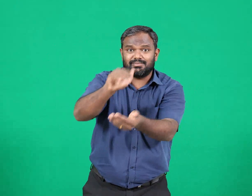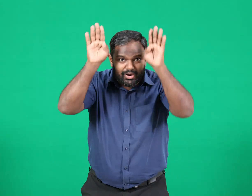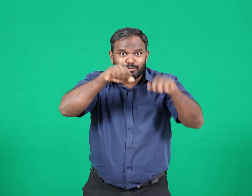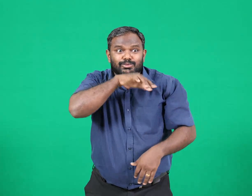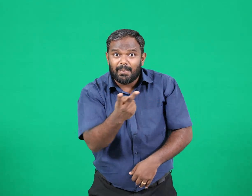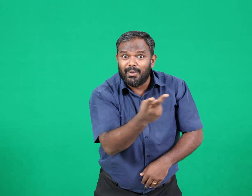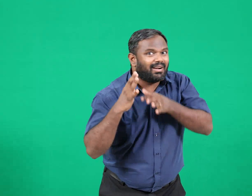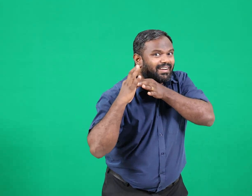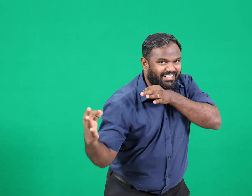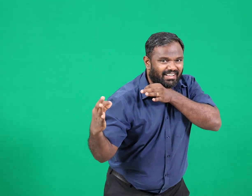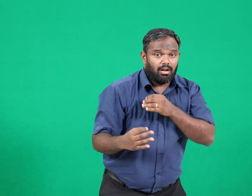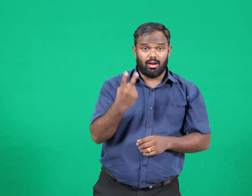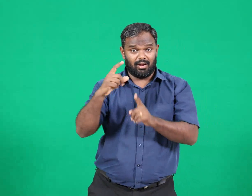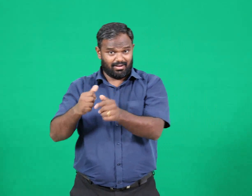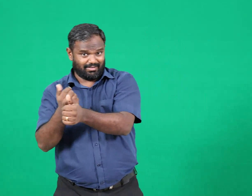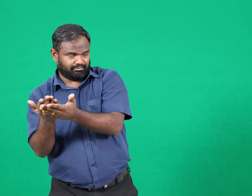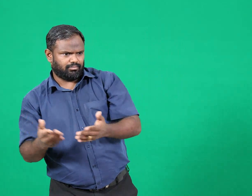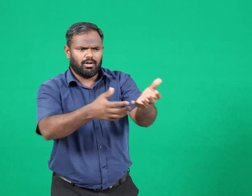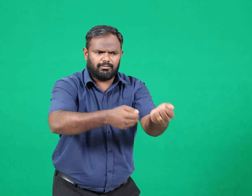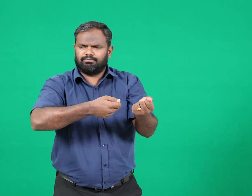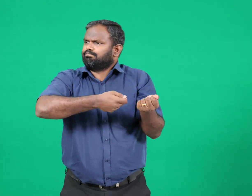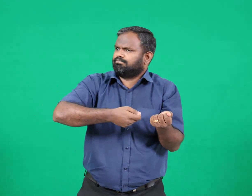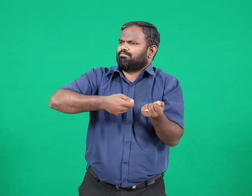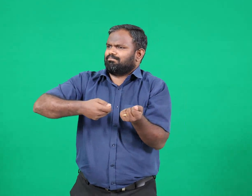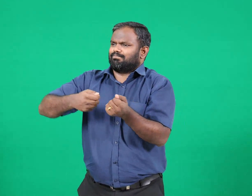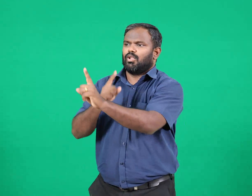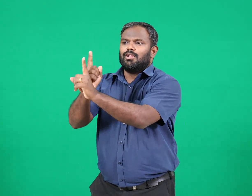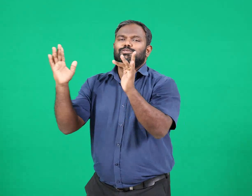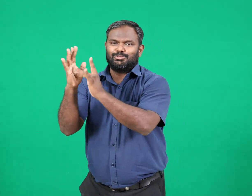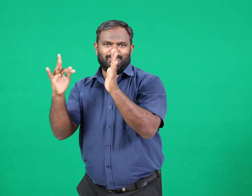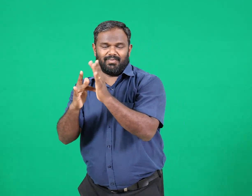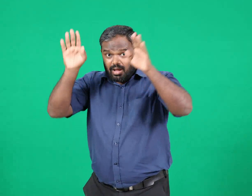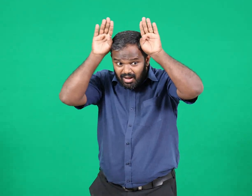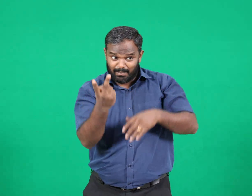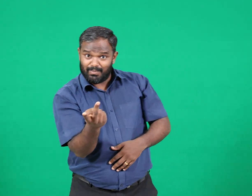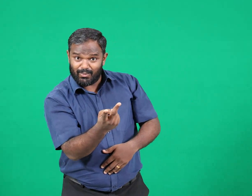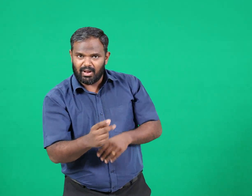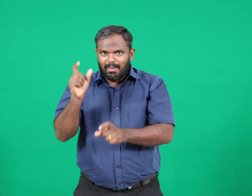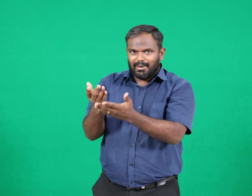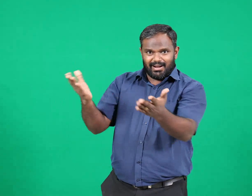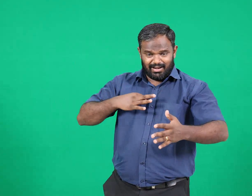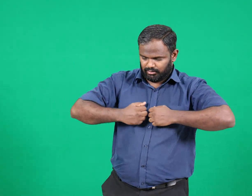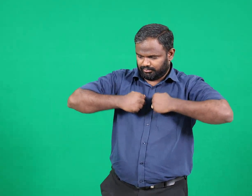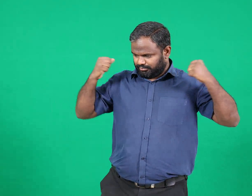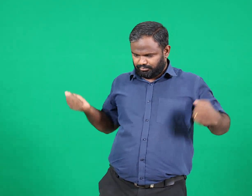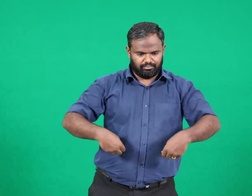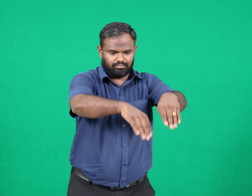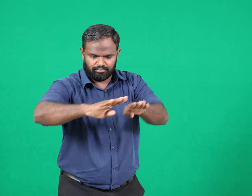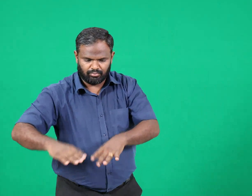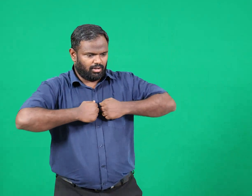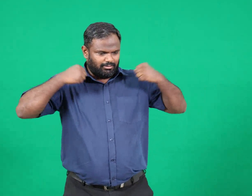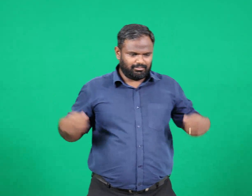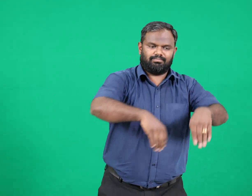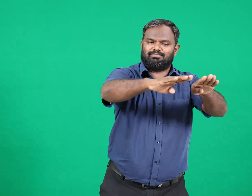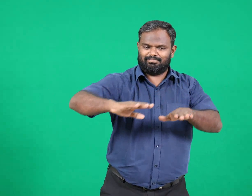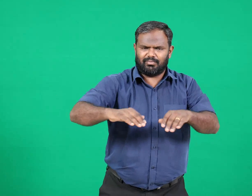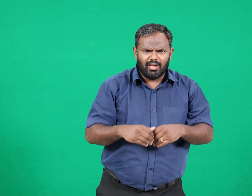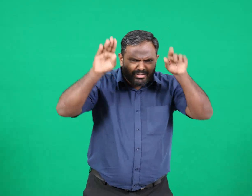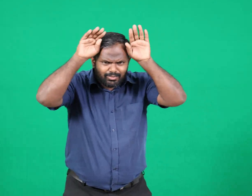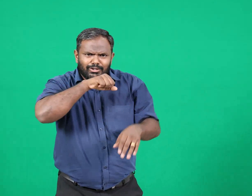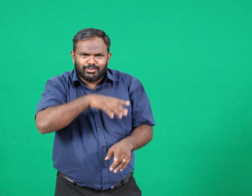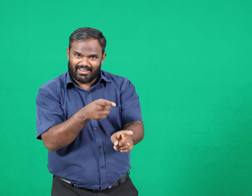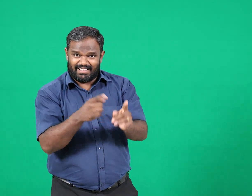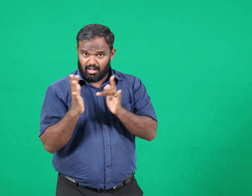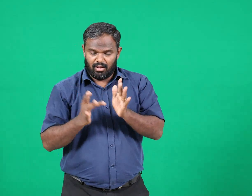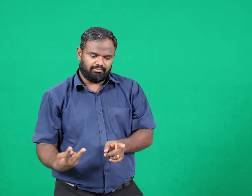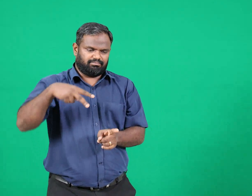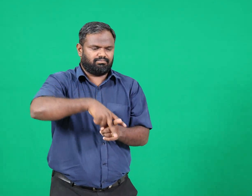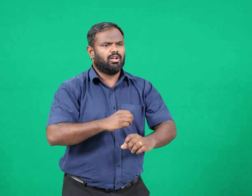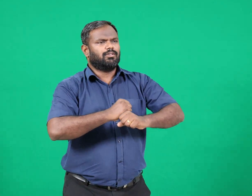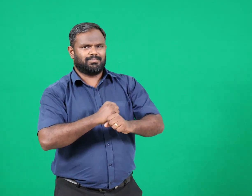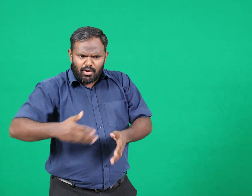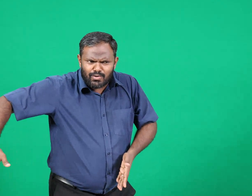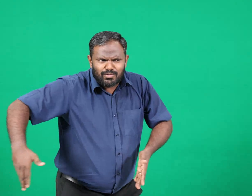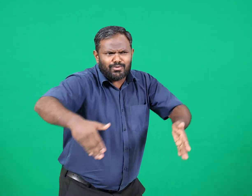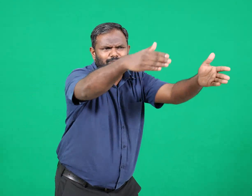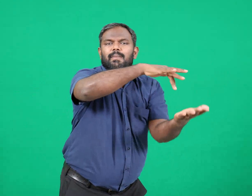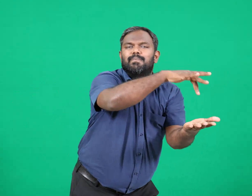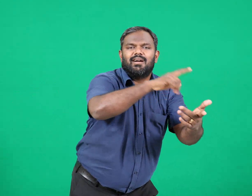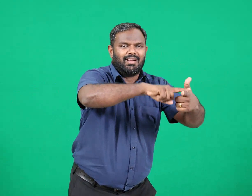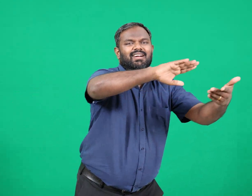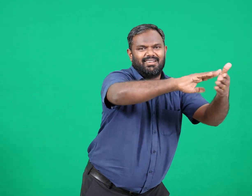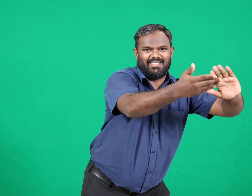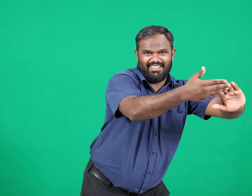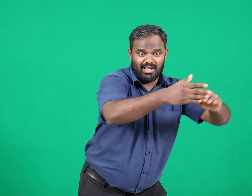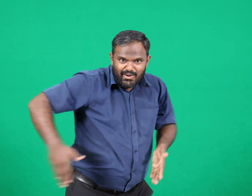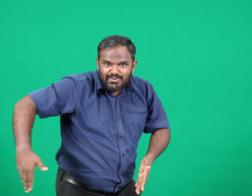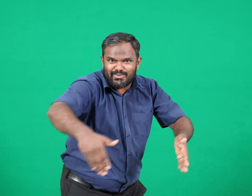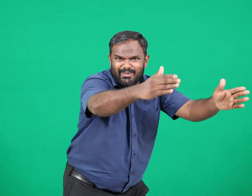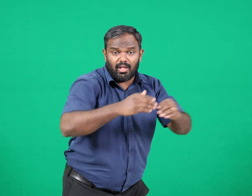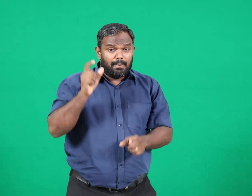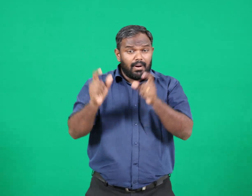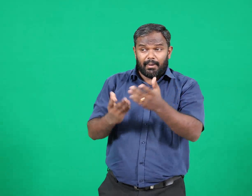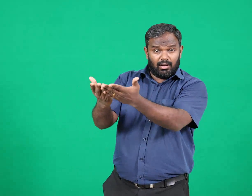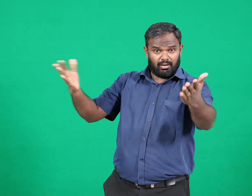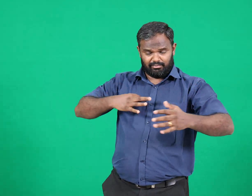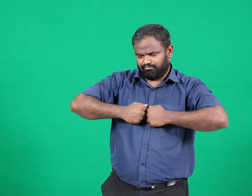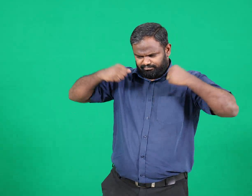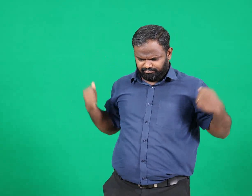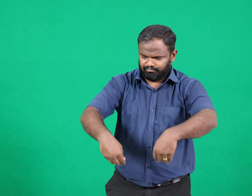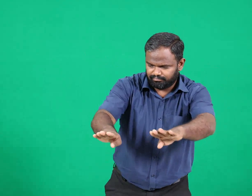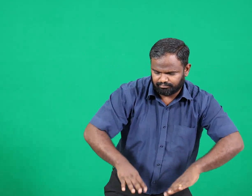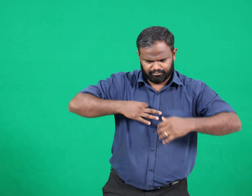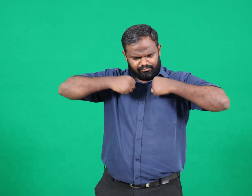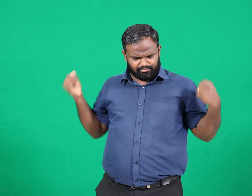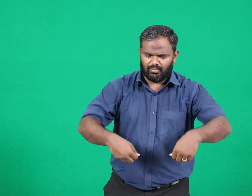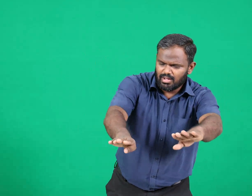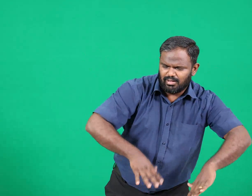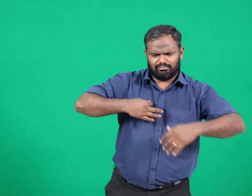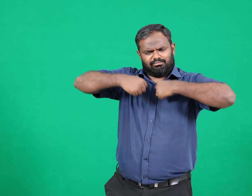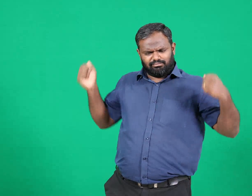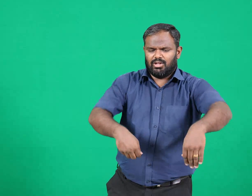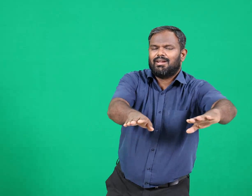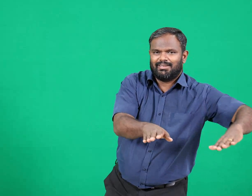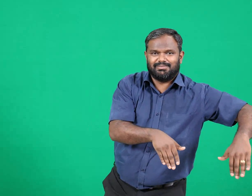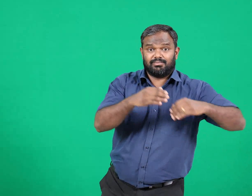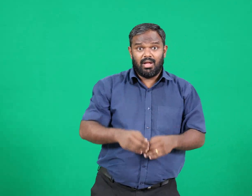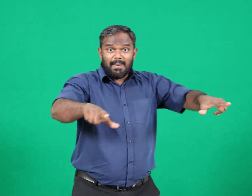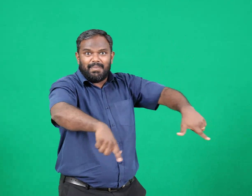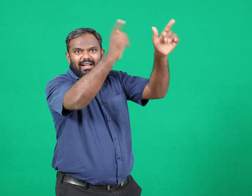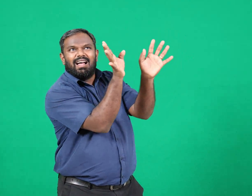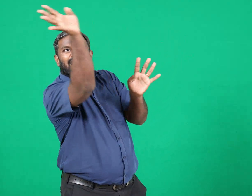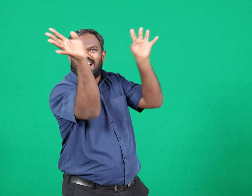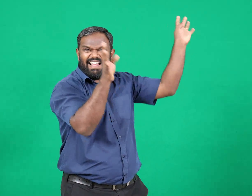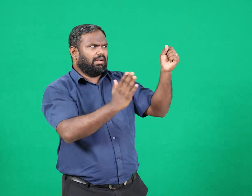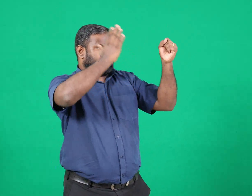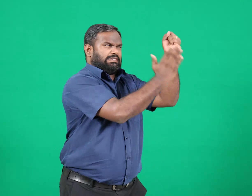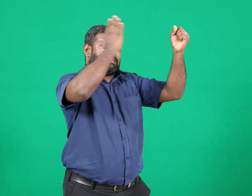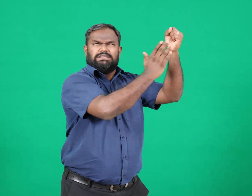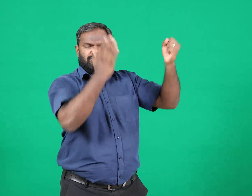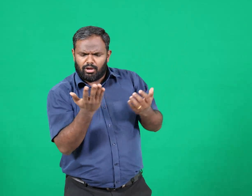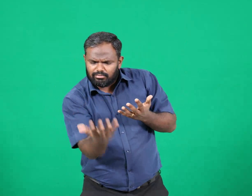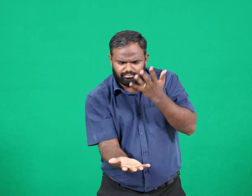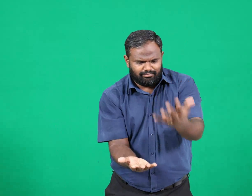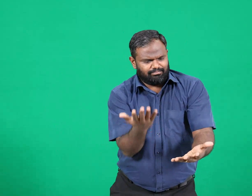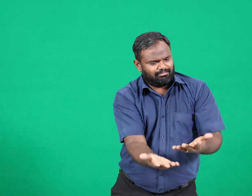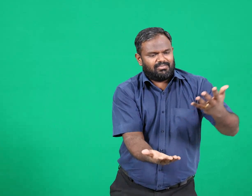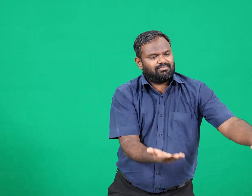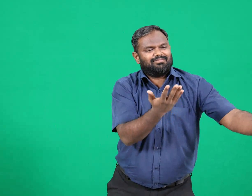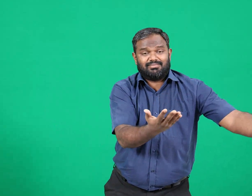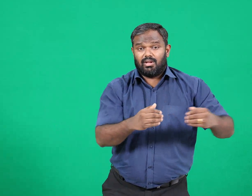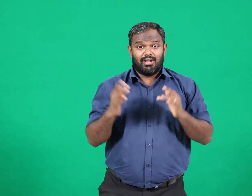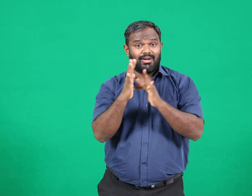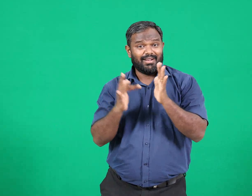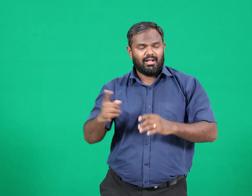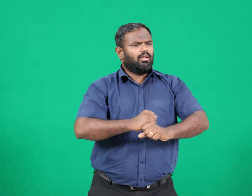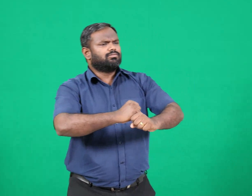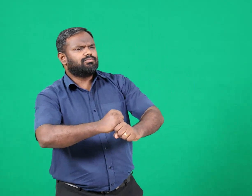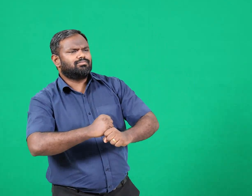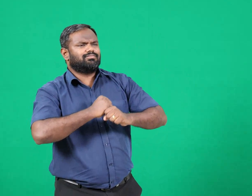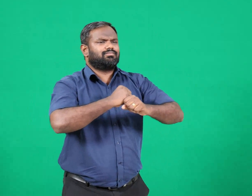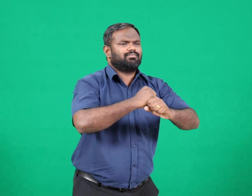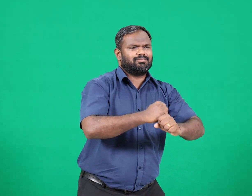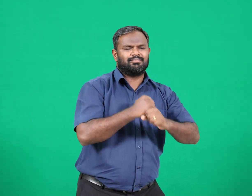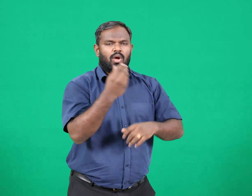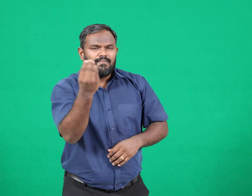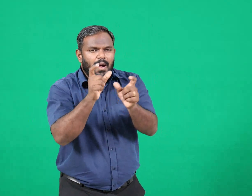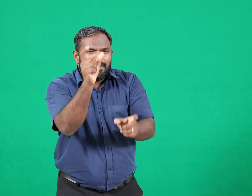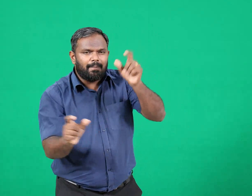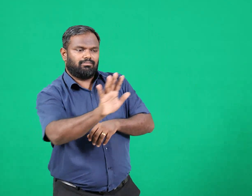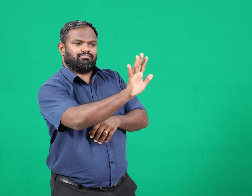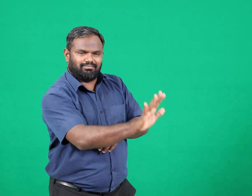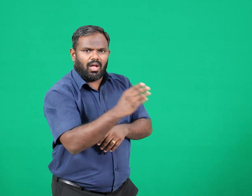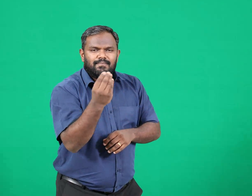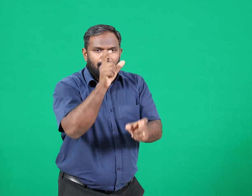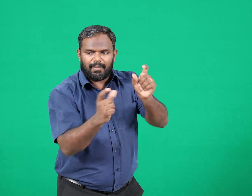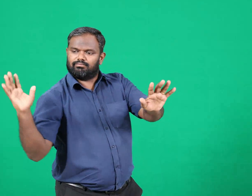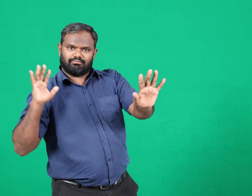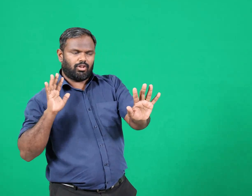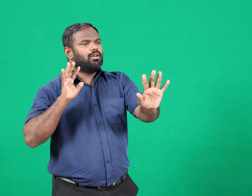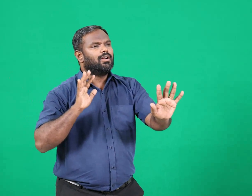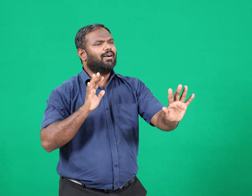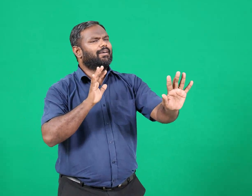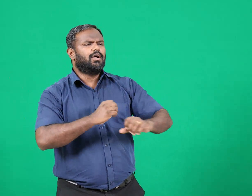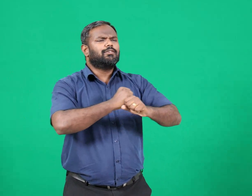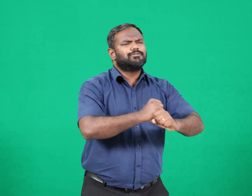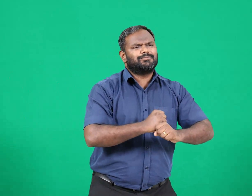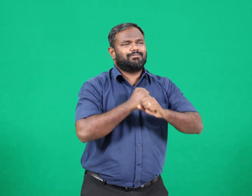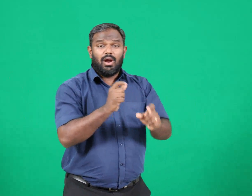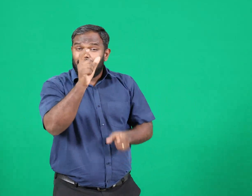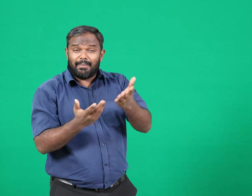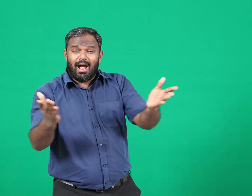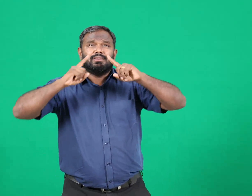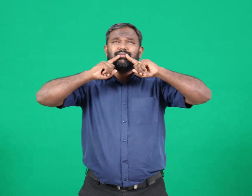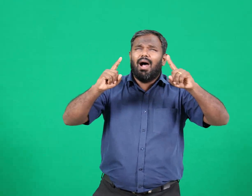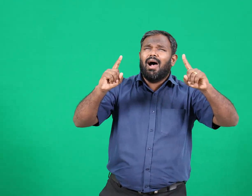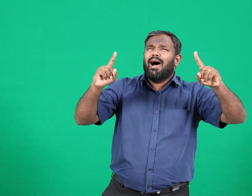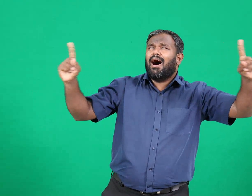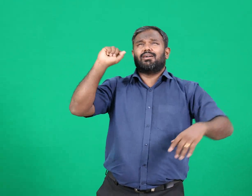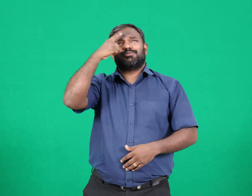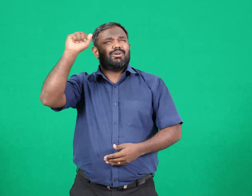They brought the donkey and the colt and laid their cloaks on them, and Jesus sat on them. A massive crowd spread their cloaks on the road, while others cut branches from the trees and spread them on the road.